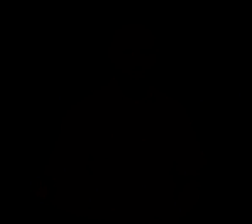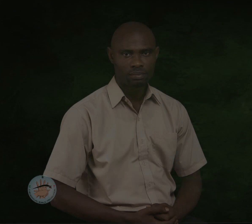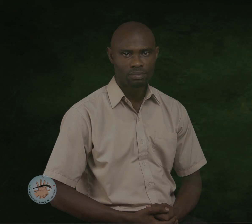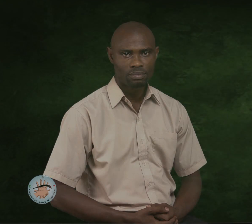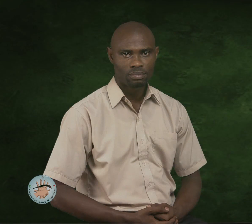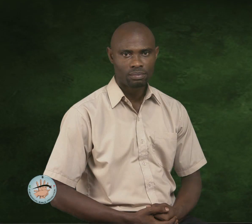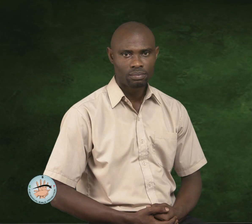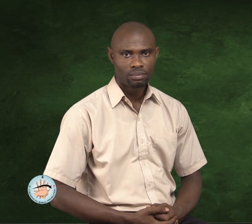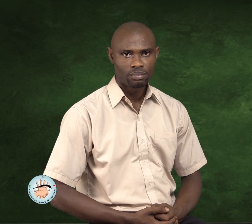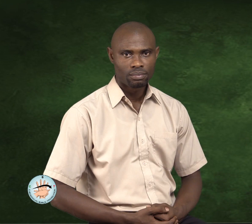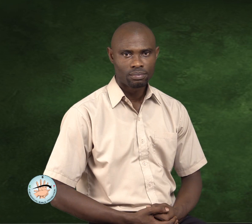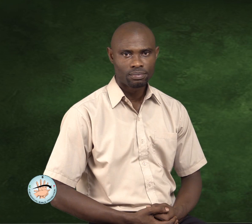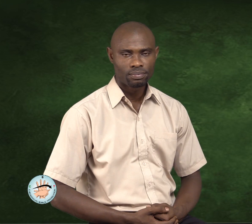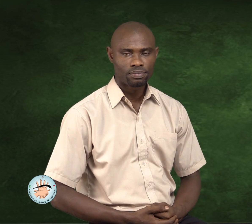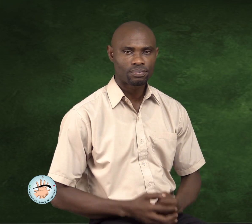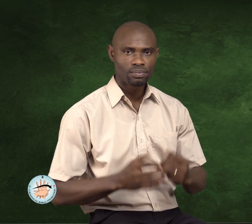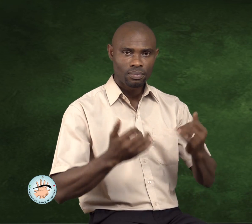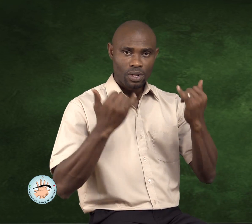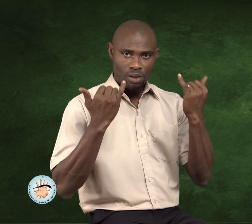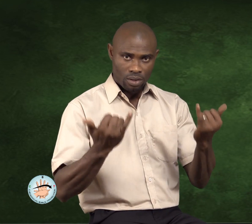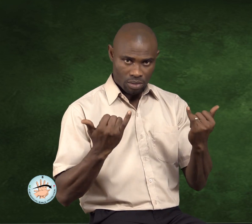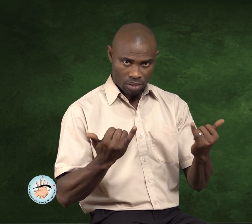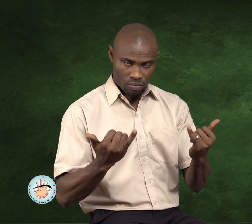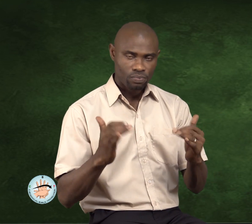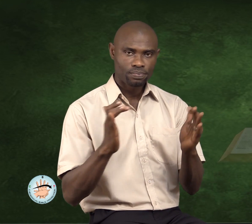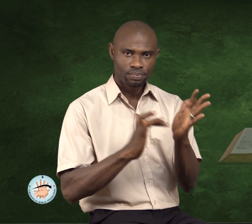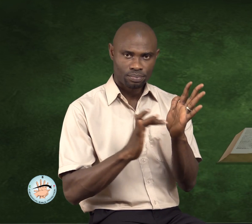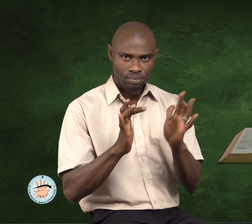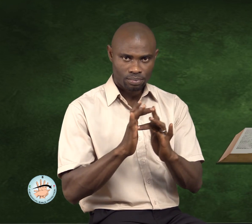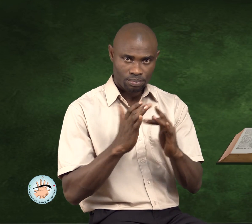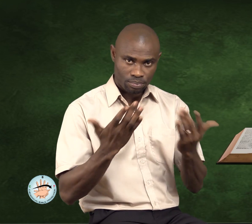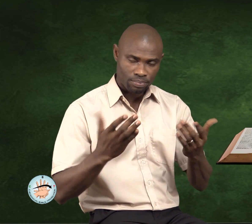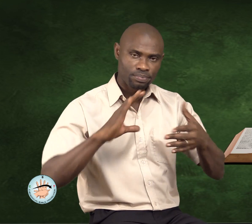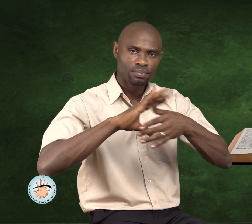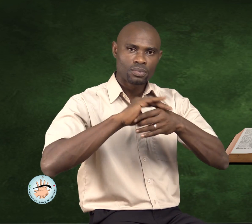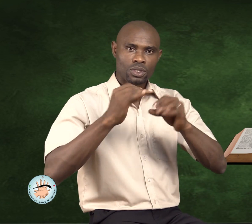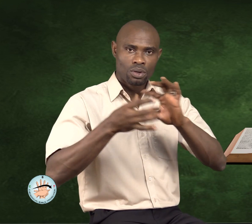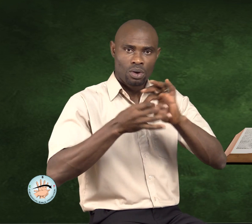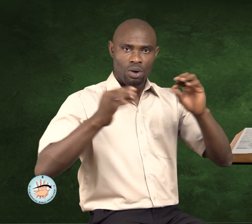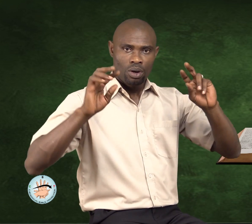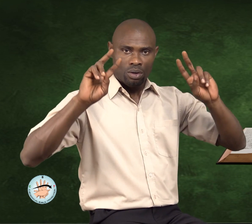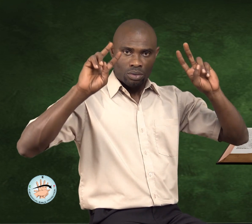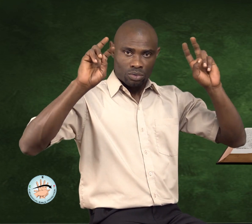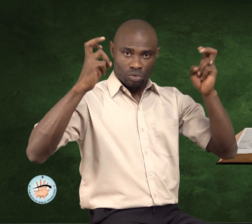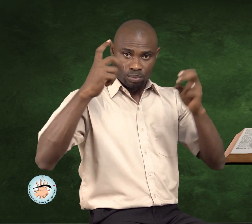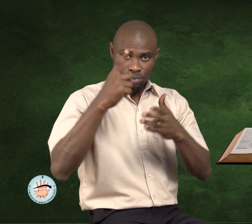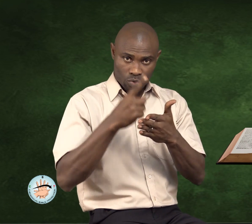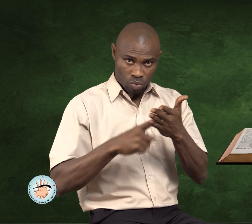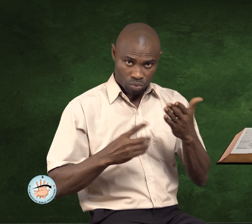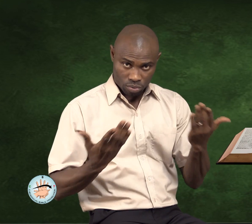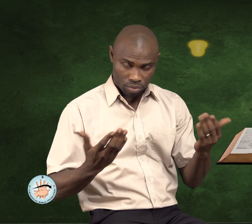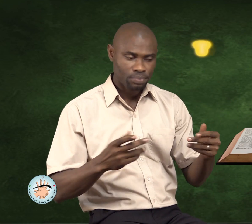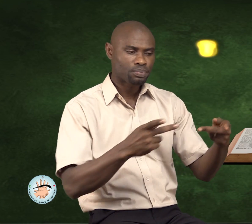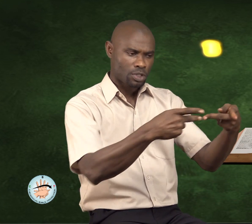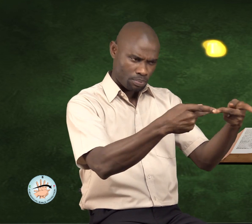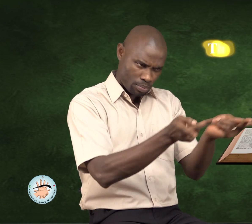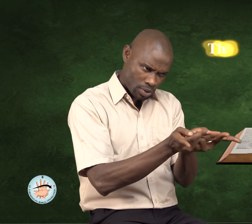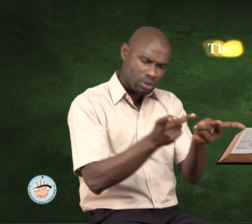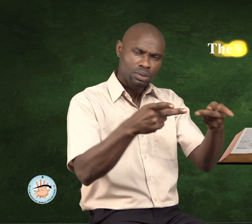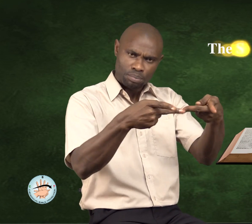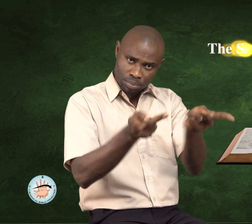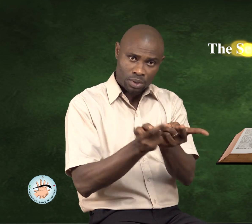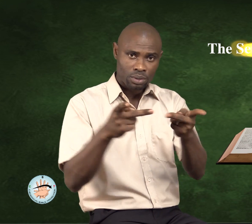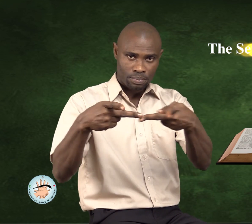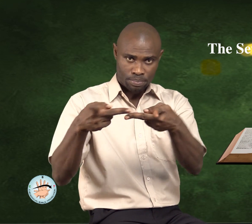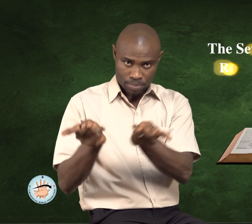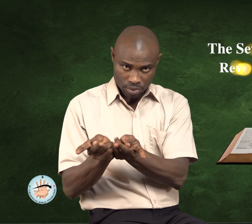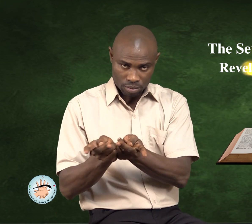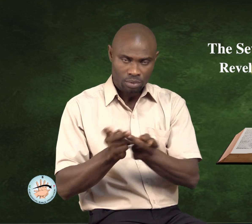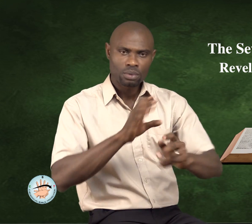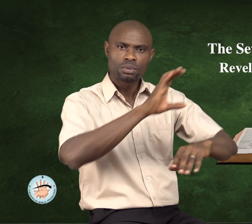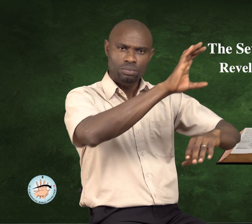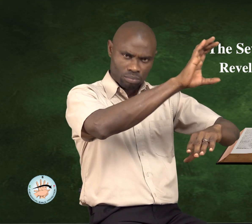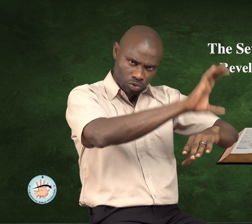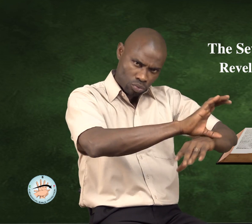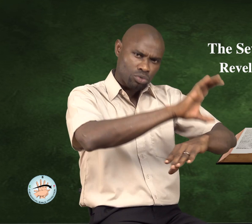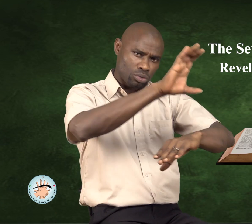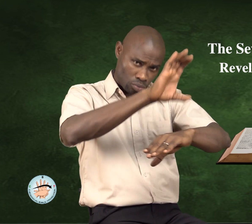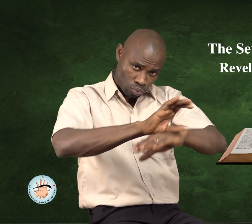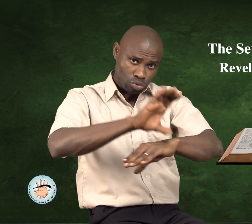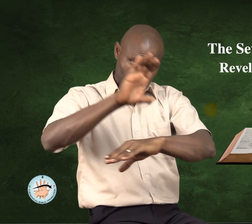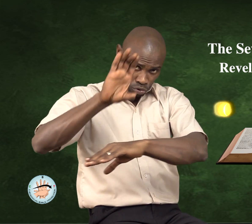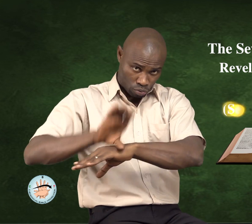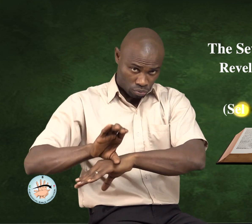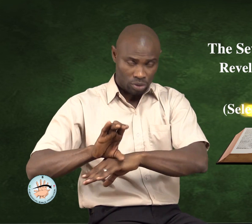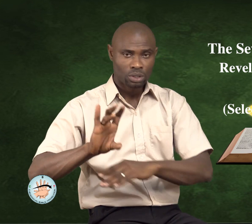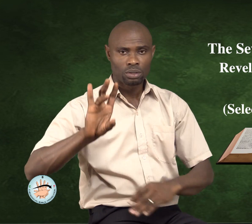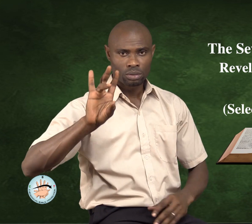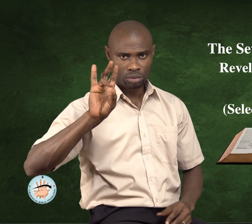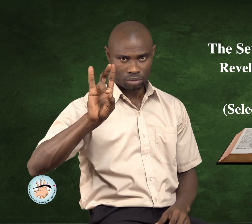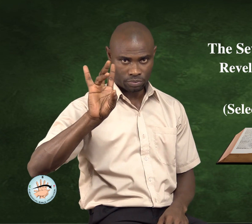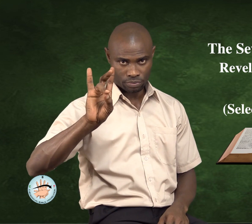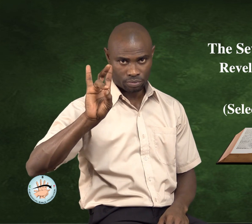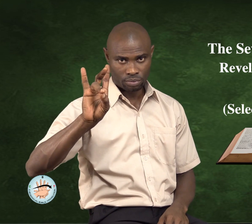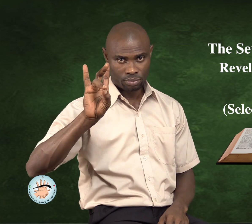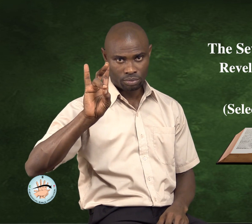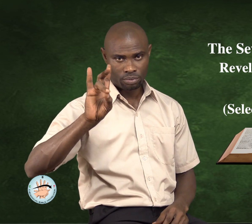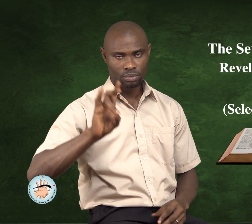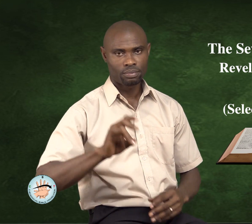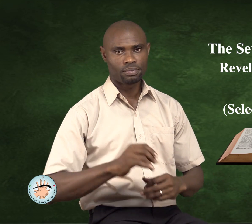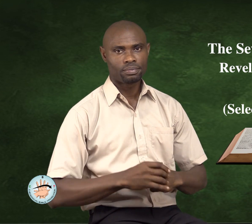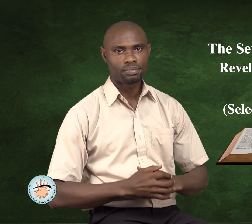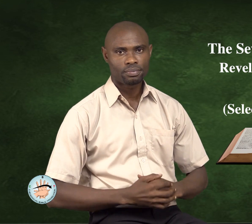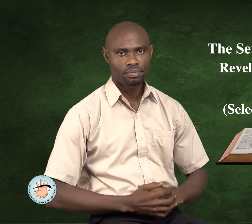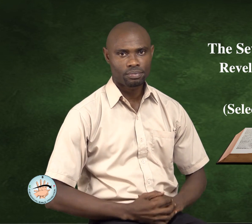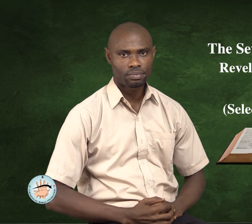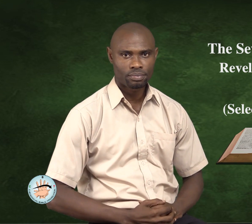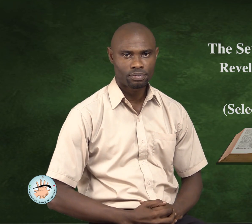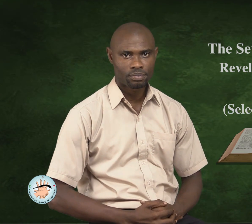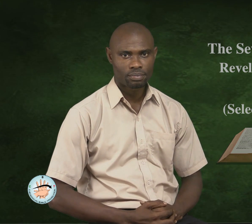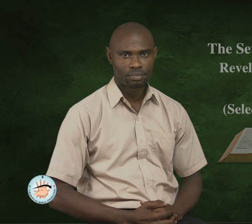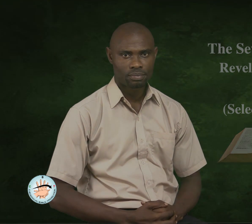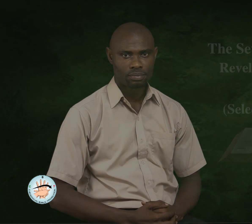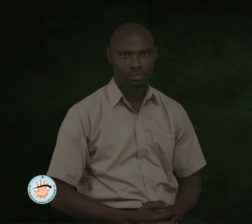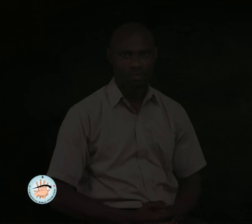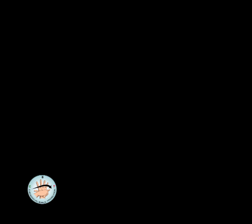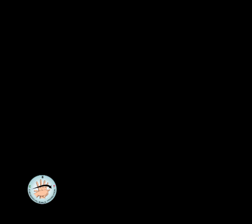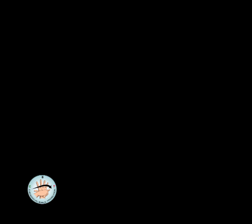The seven churches